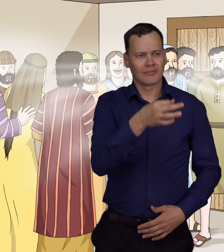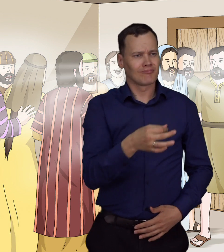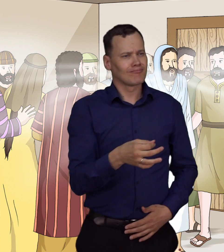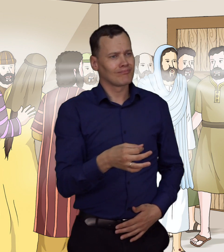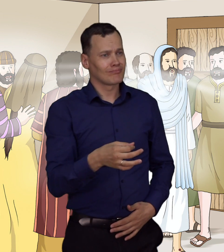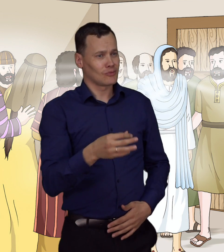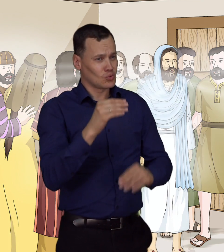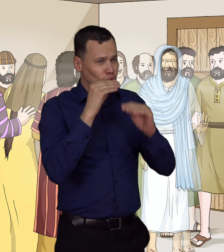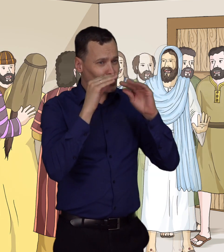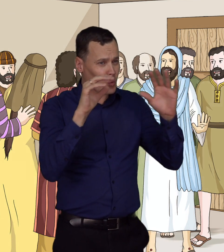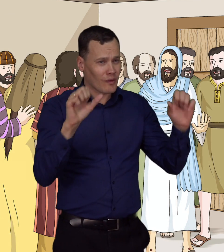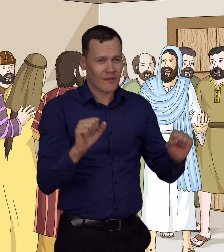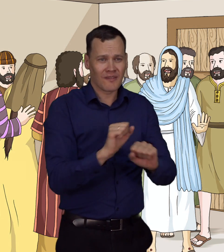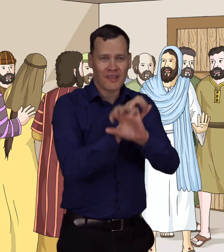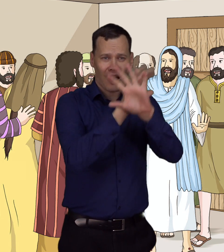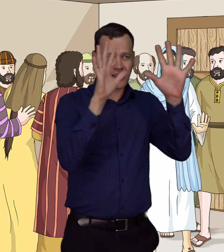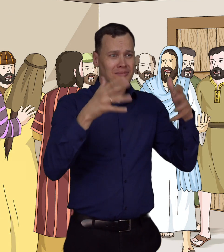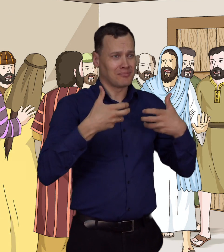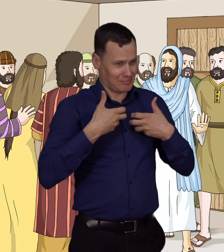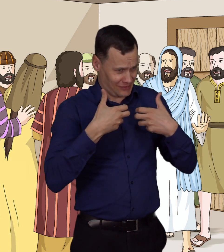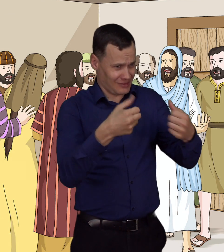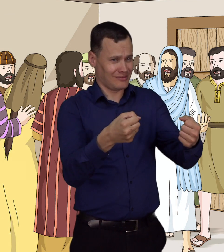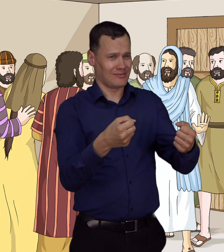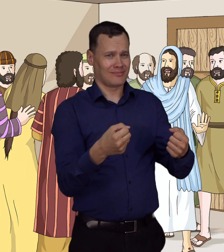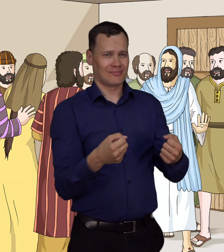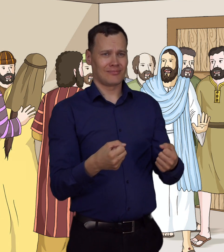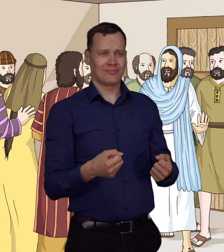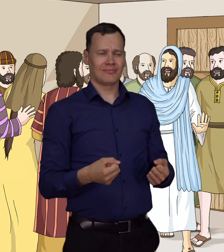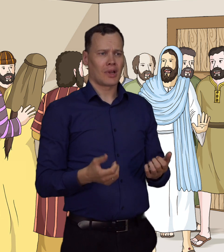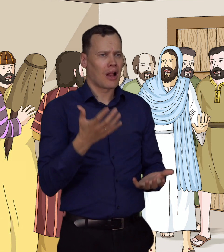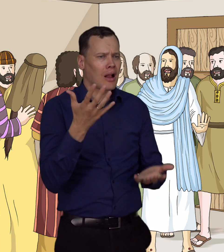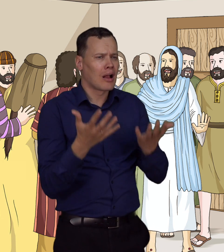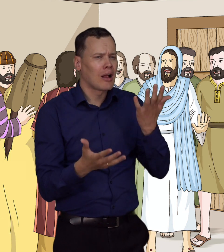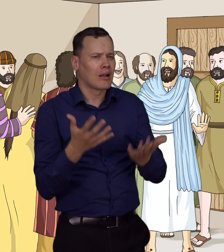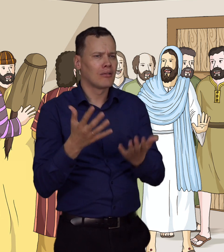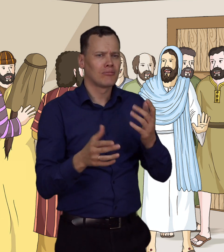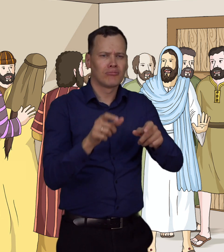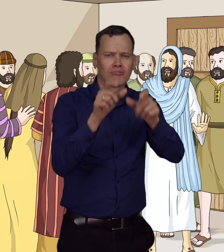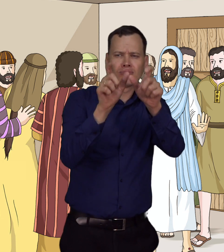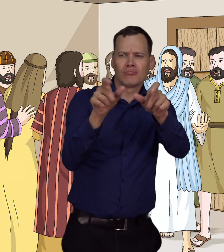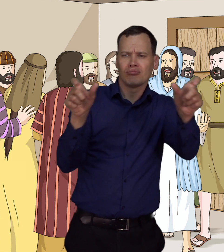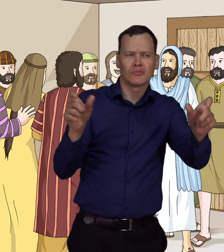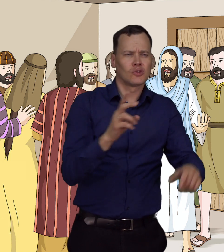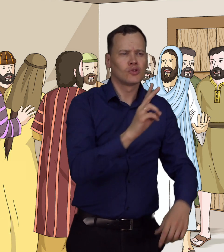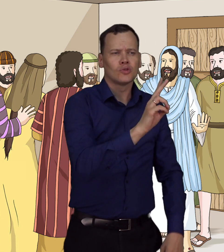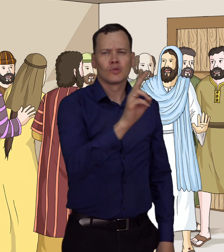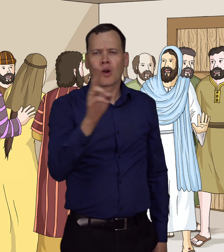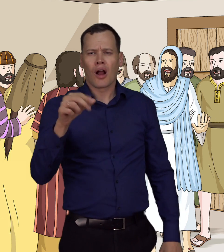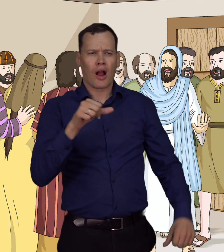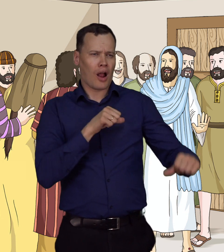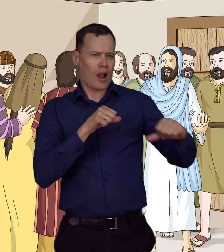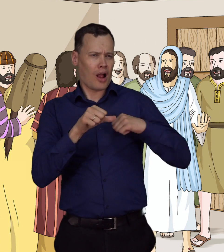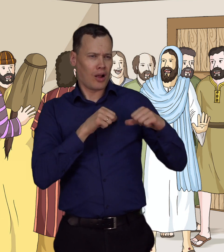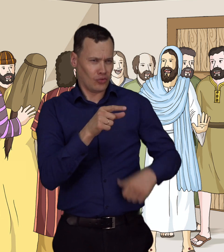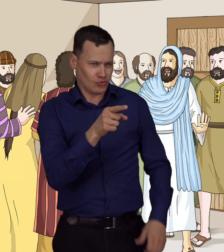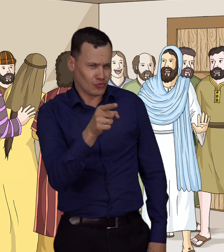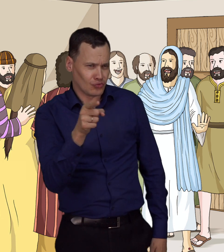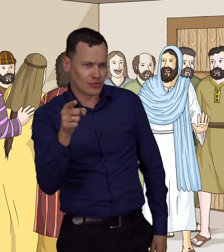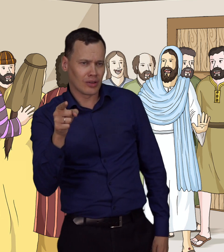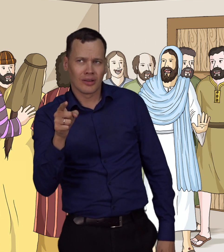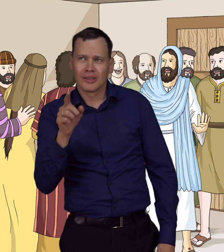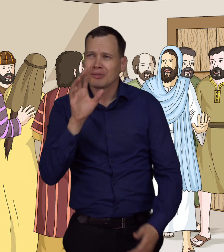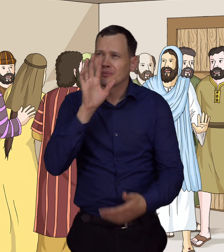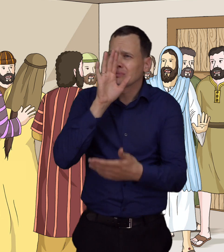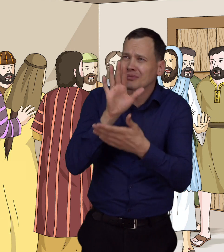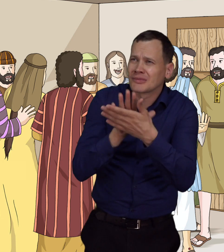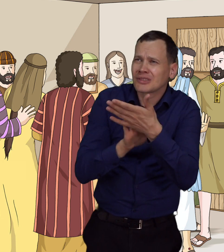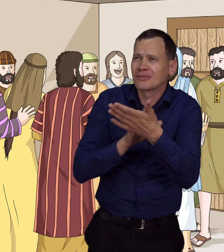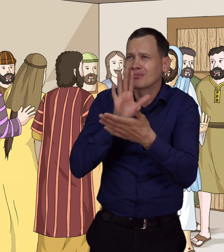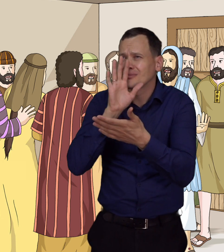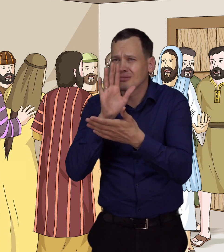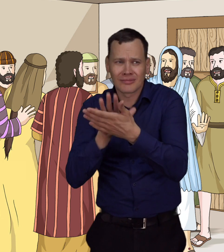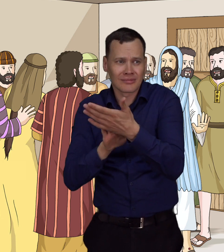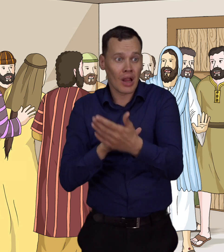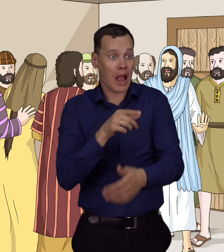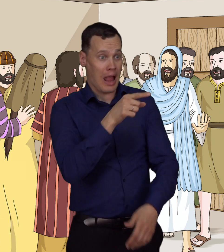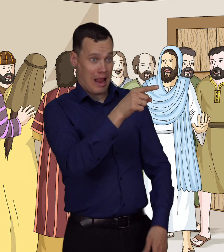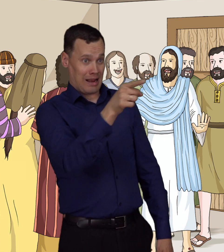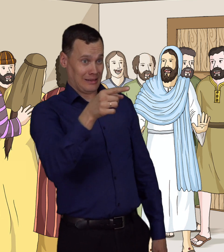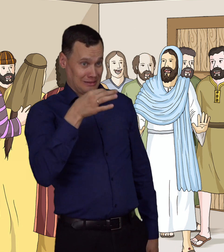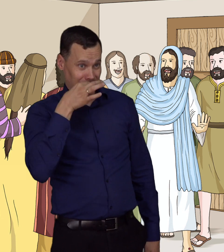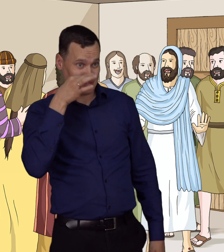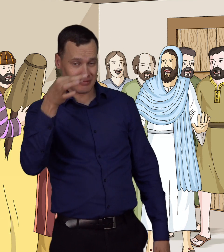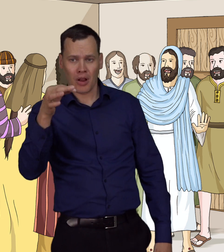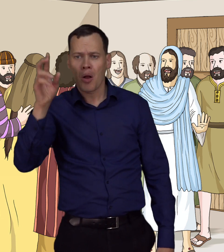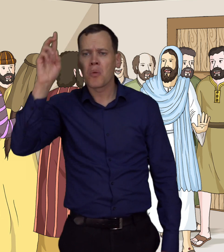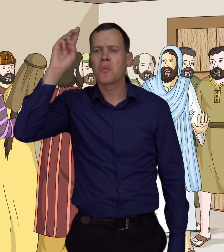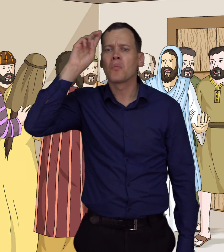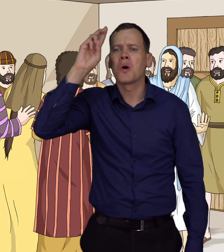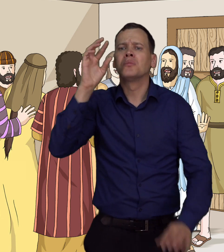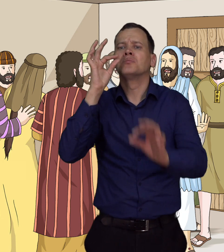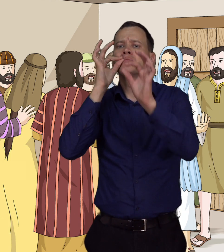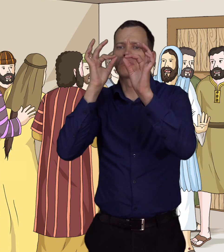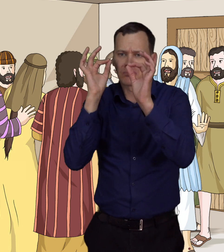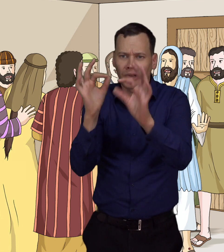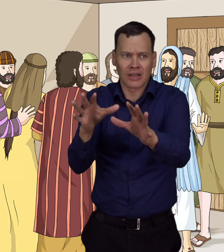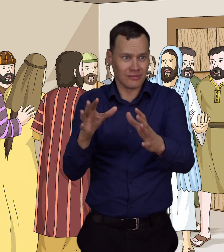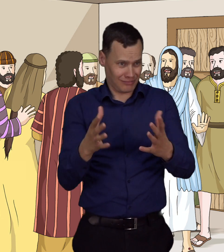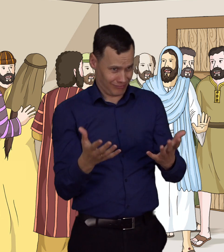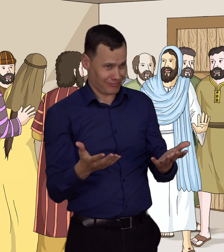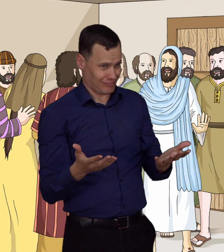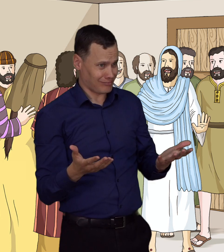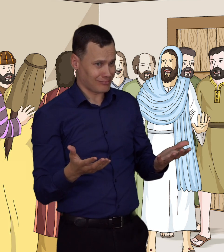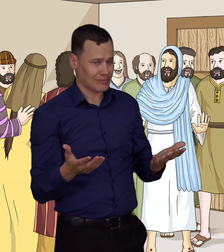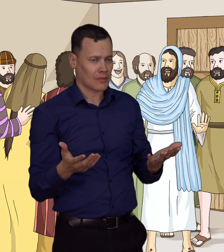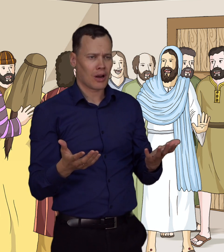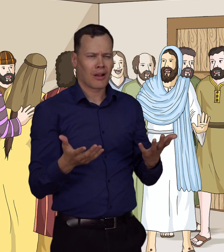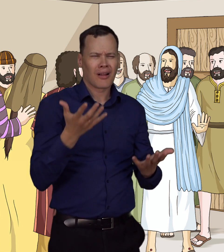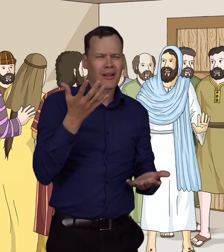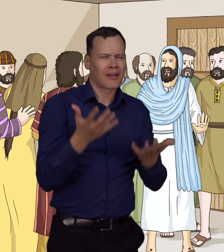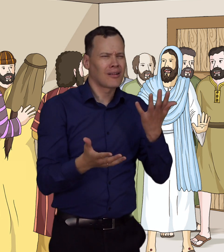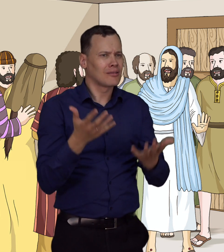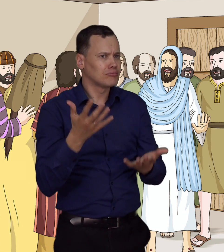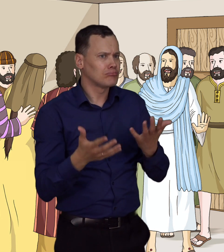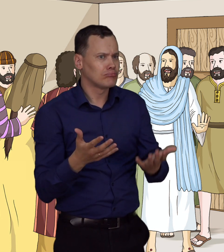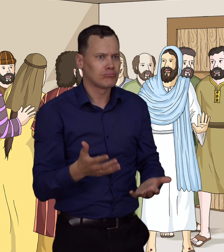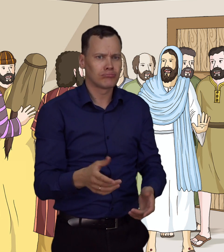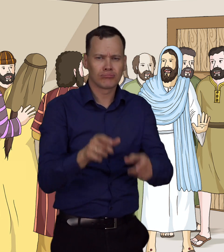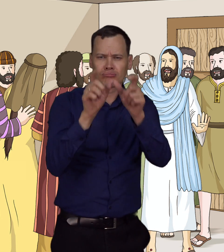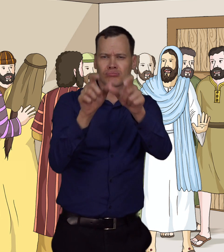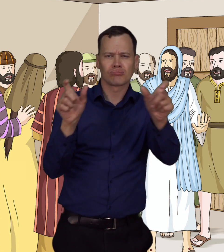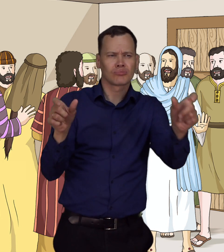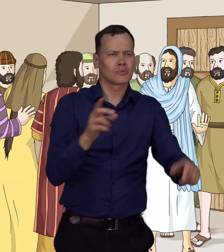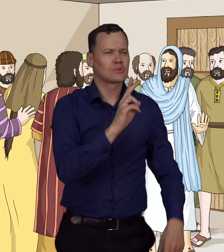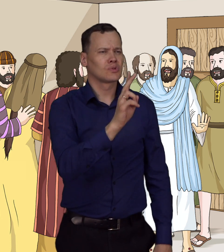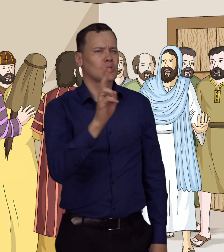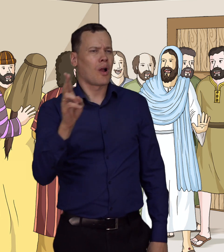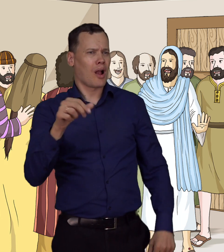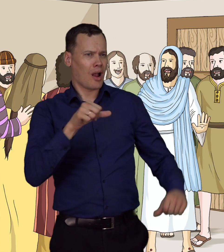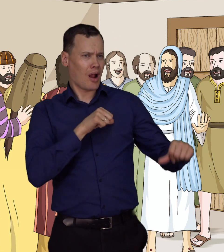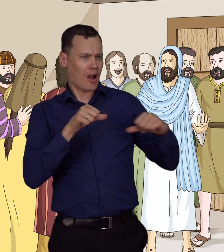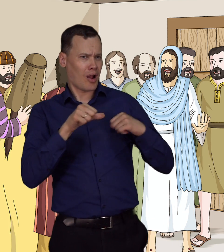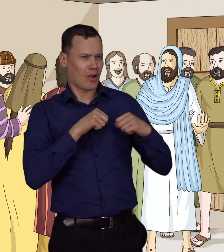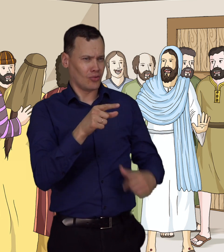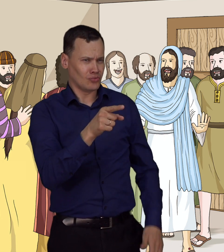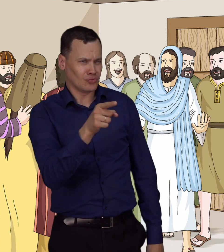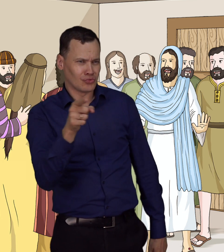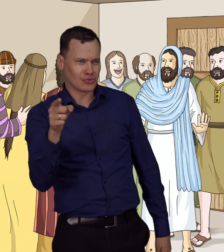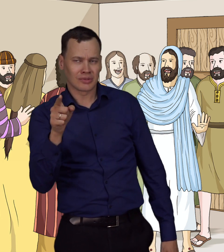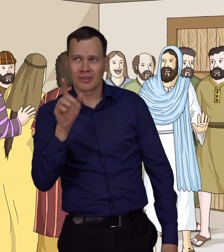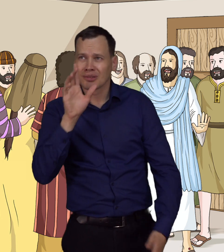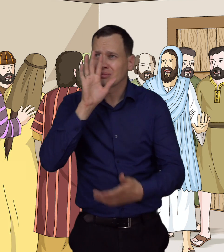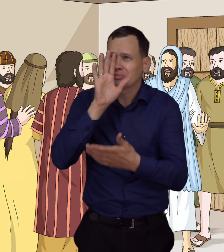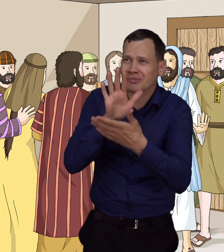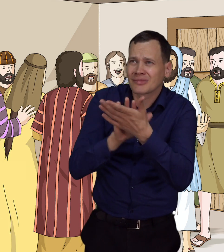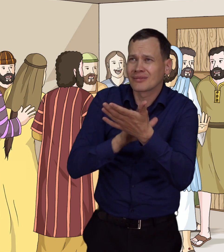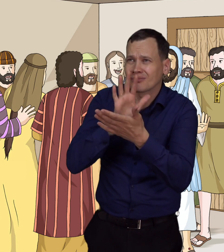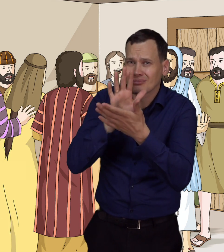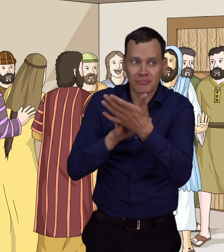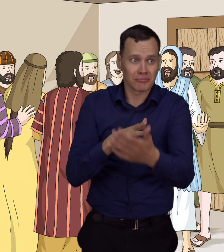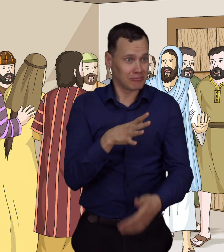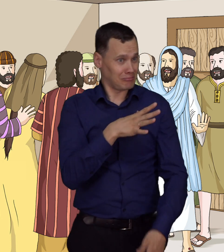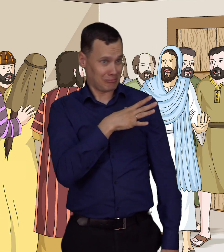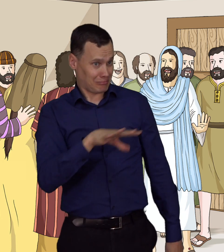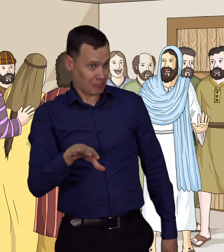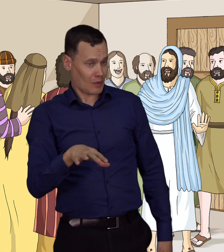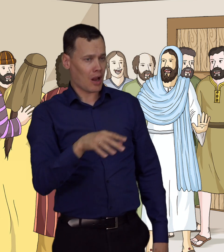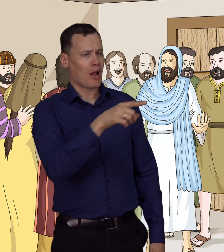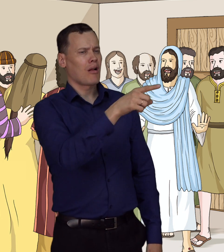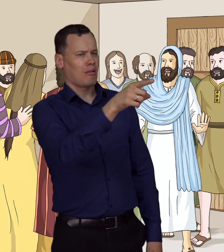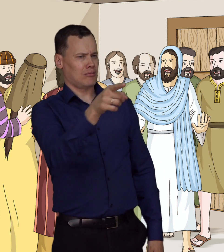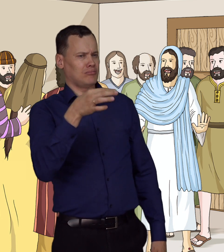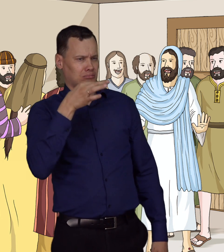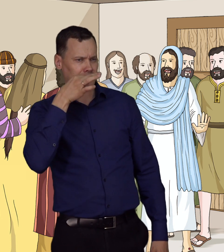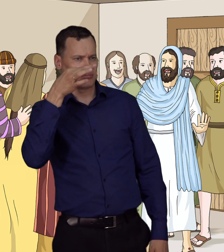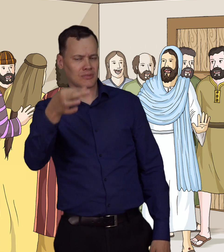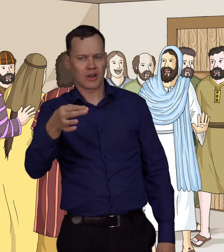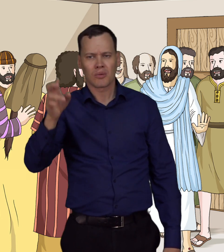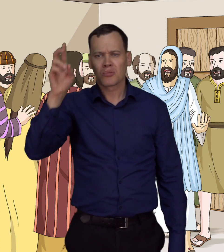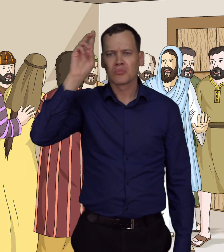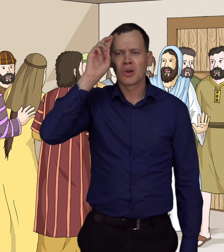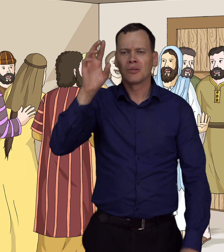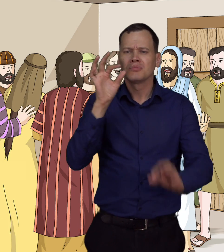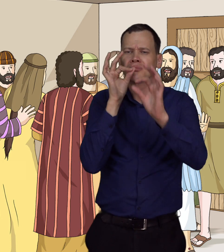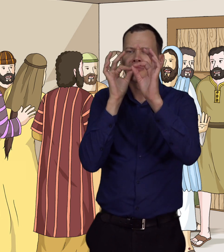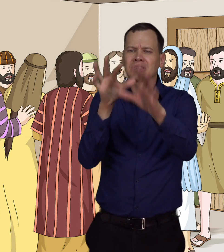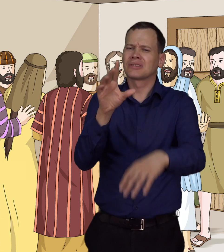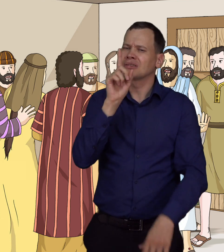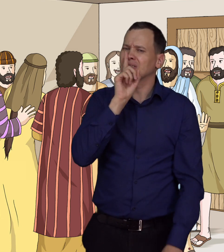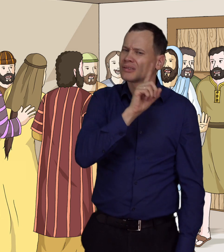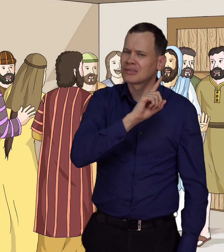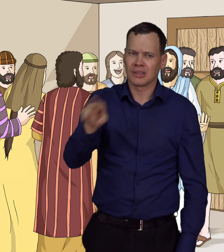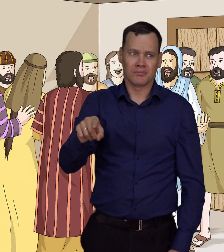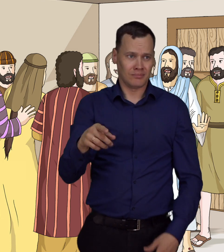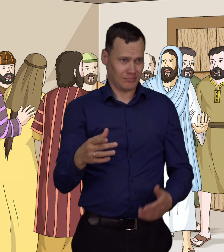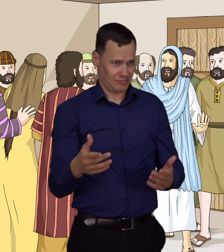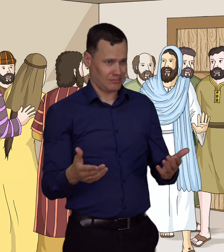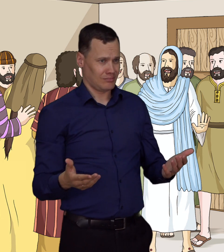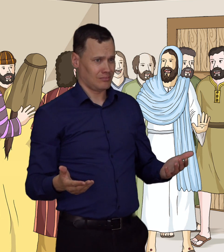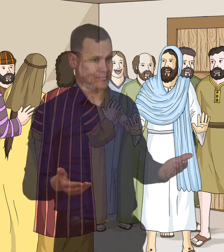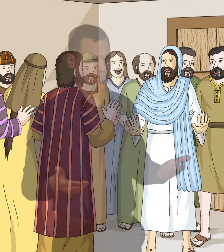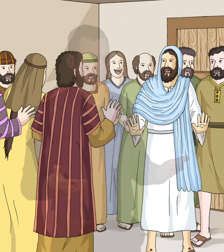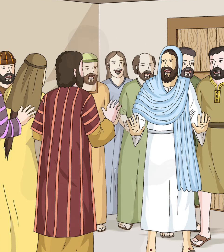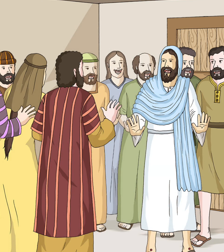When He had said this, He breathed on them and said, “Receive the Holy Spirit. If you forgive anyone his sins, they are forgiven;